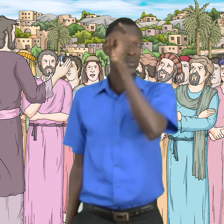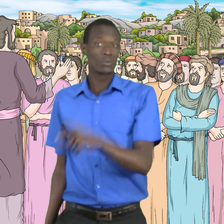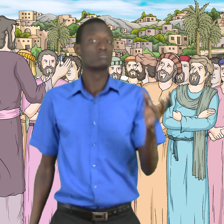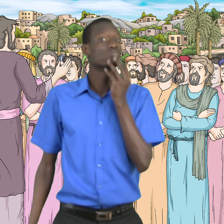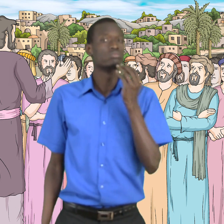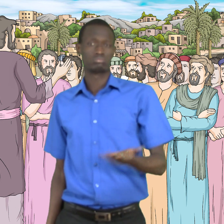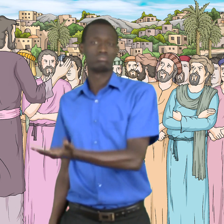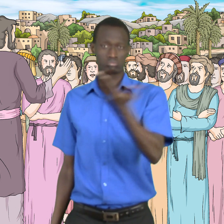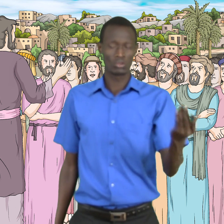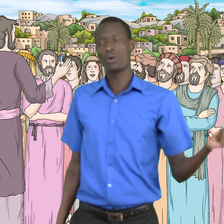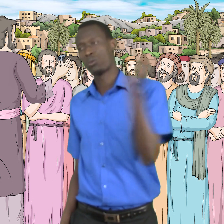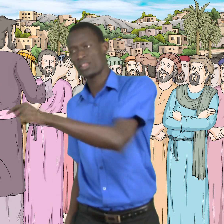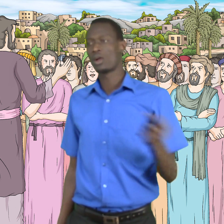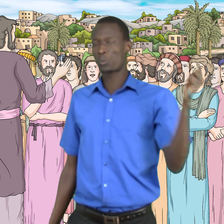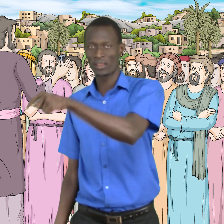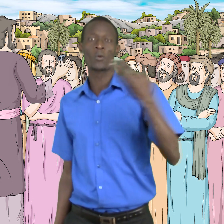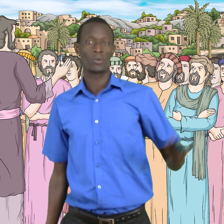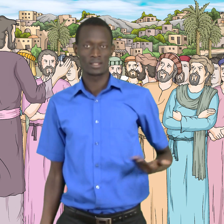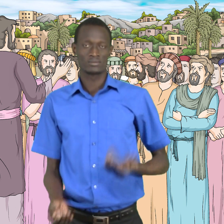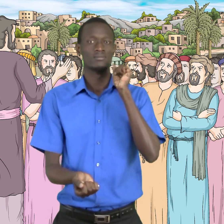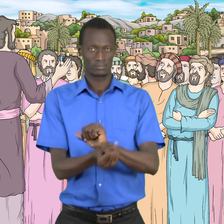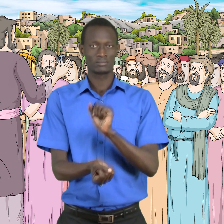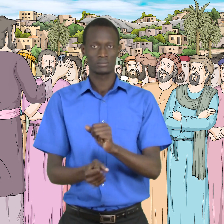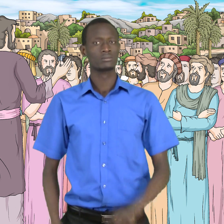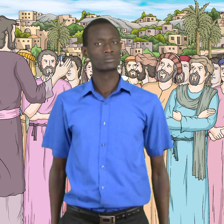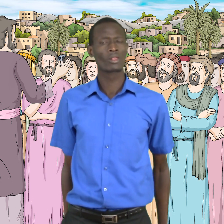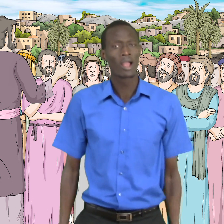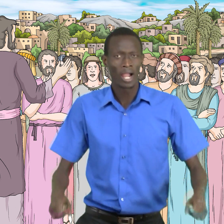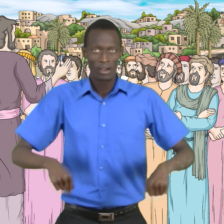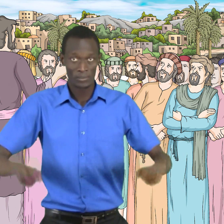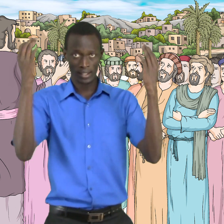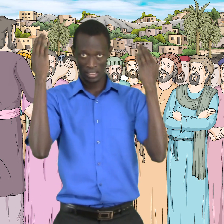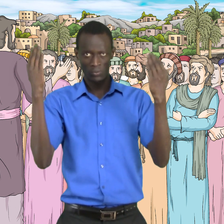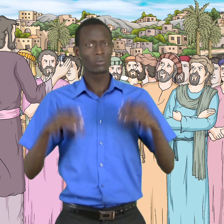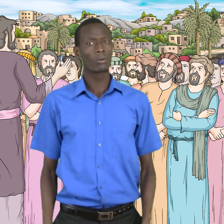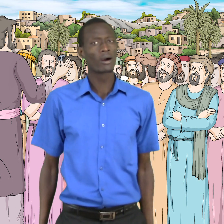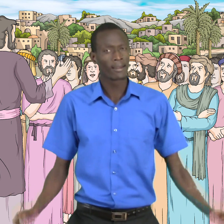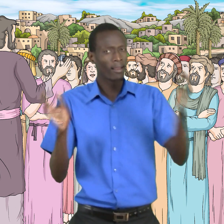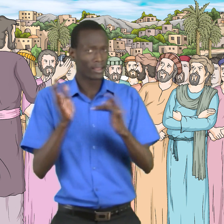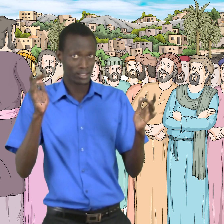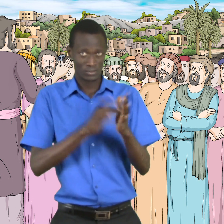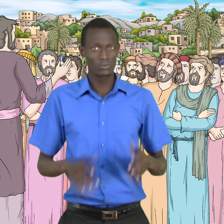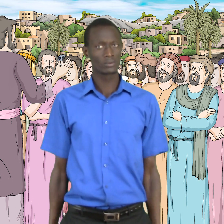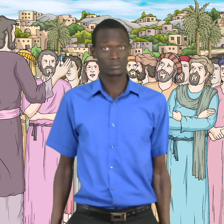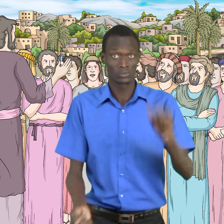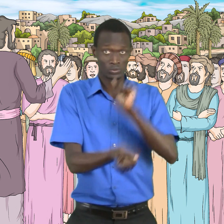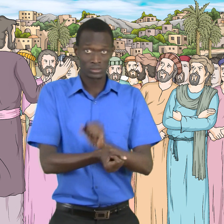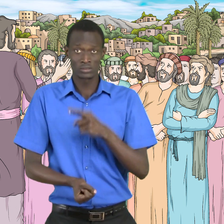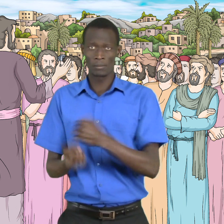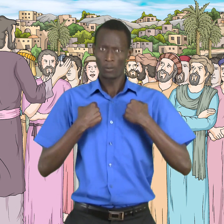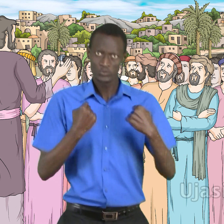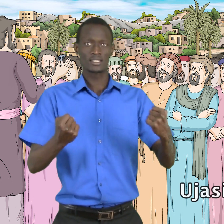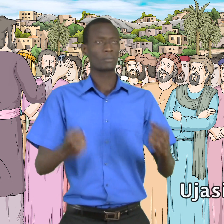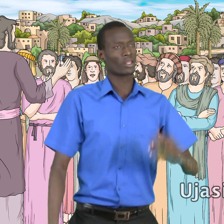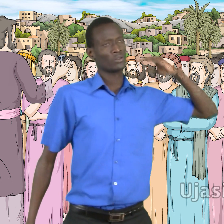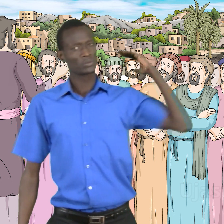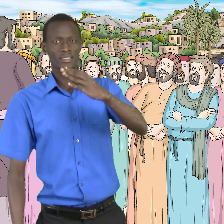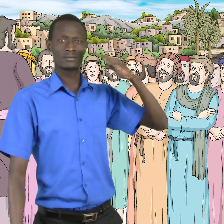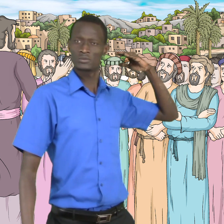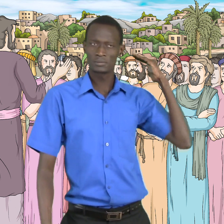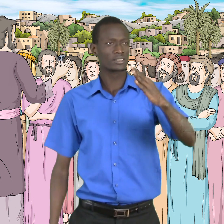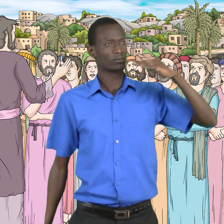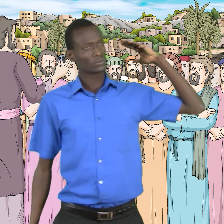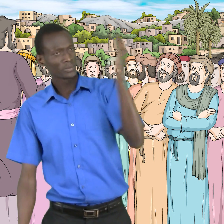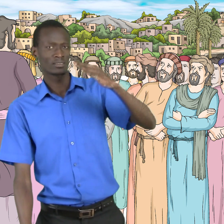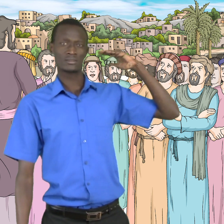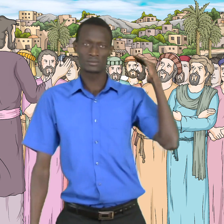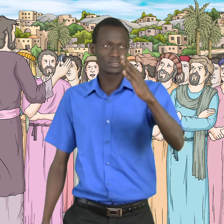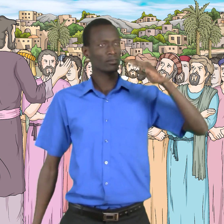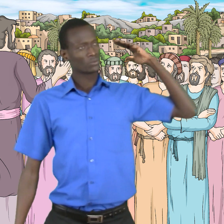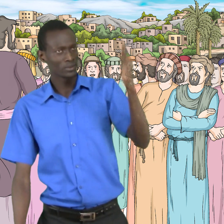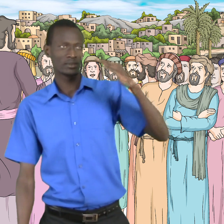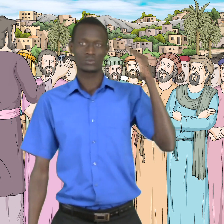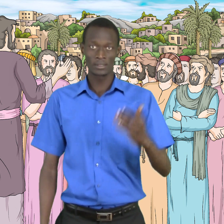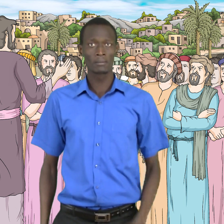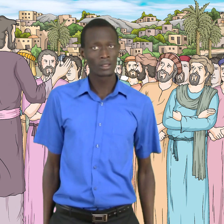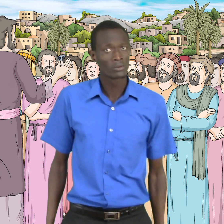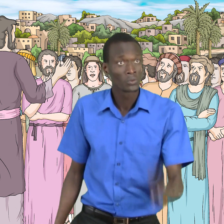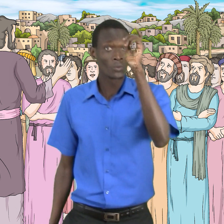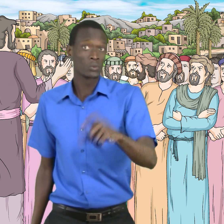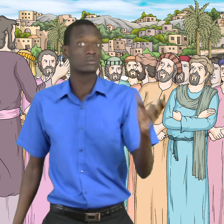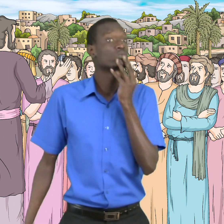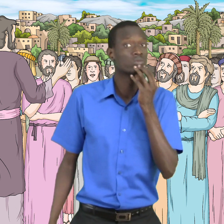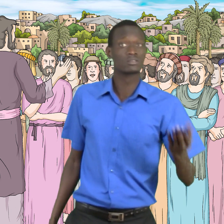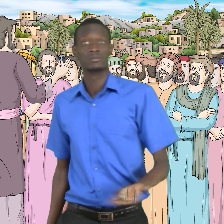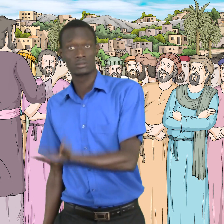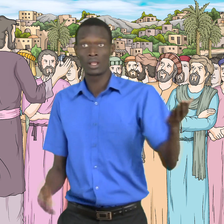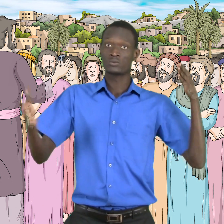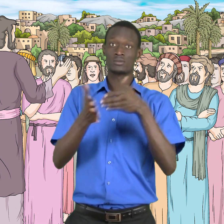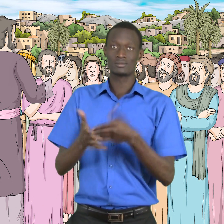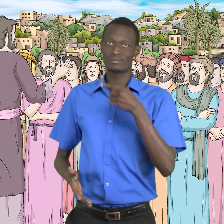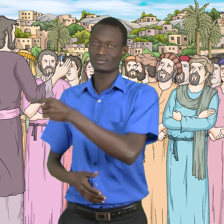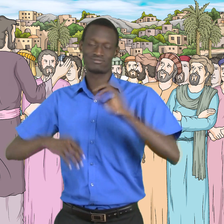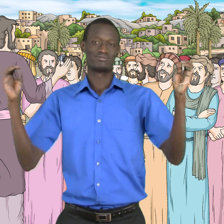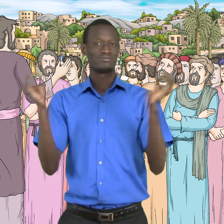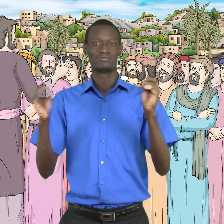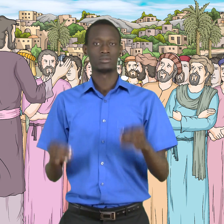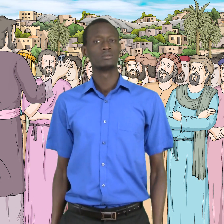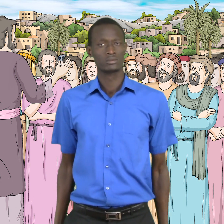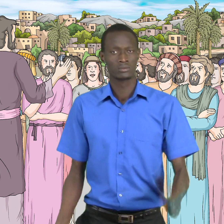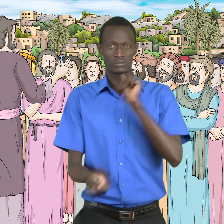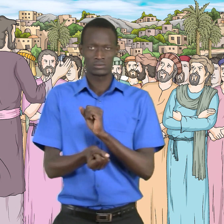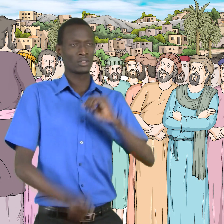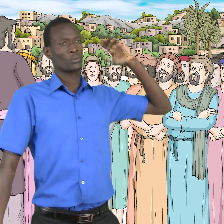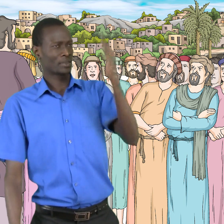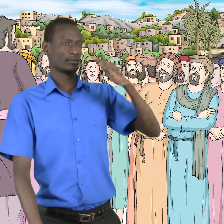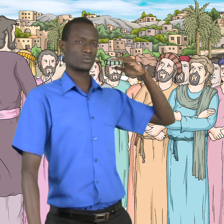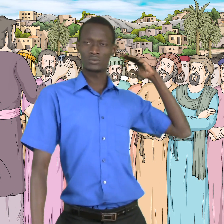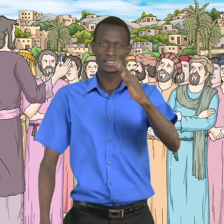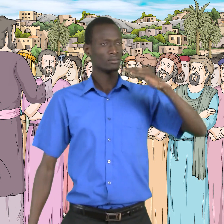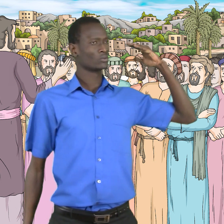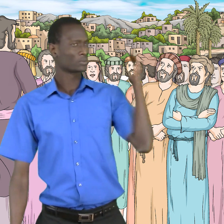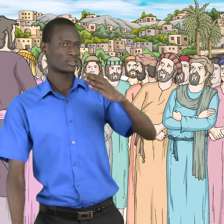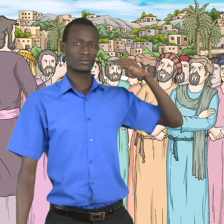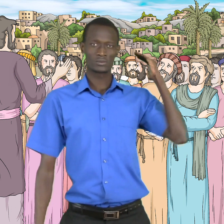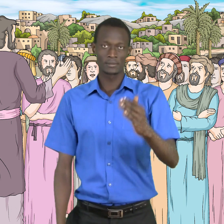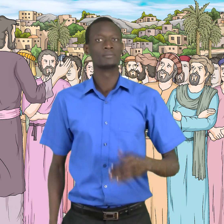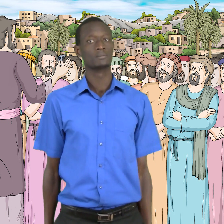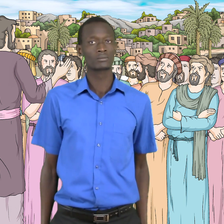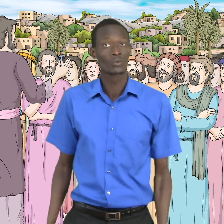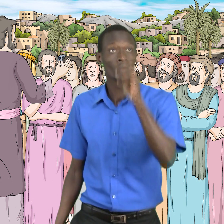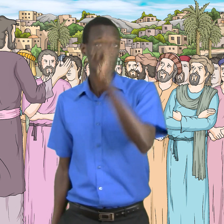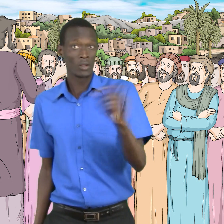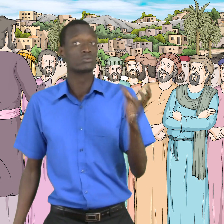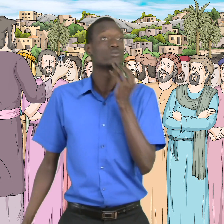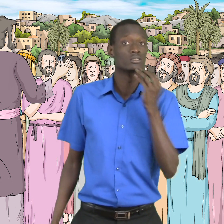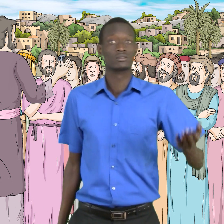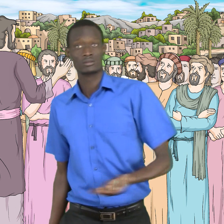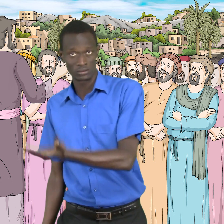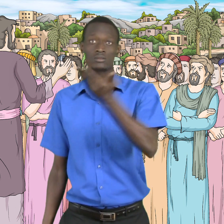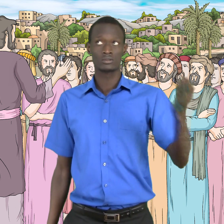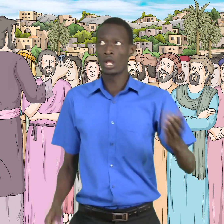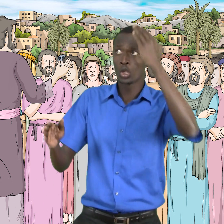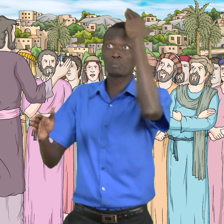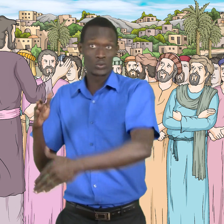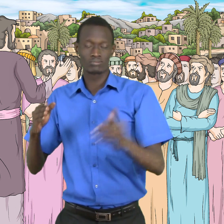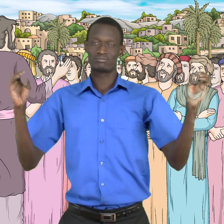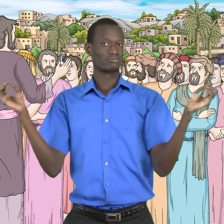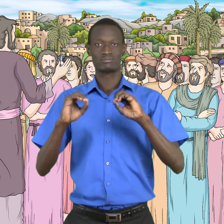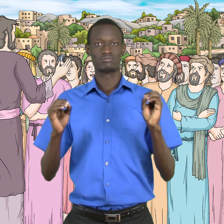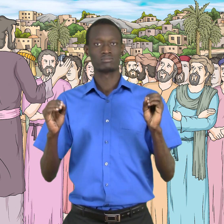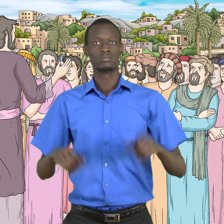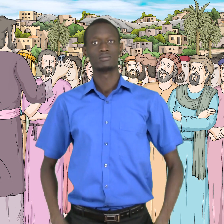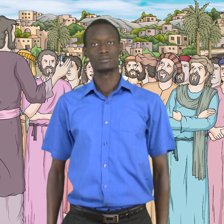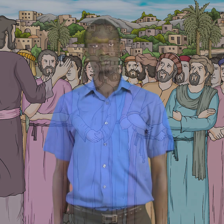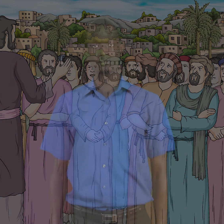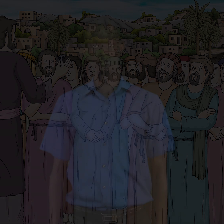Boldly and freely he proclaimed the kingdom of God and taught about the Lord Jesus Christ.